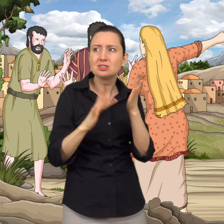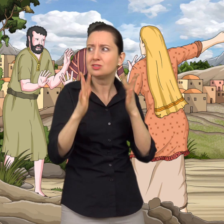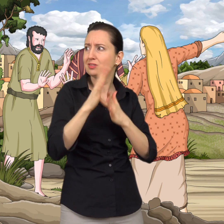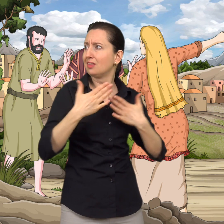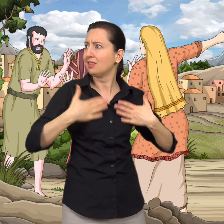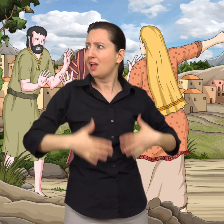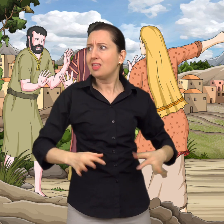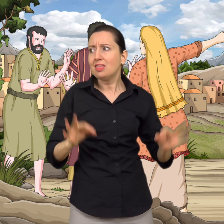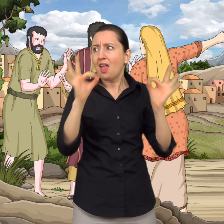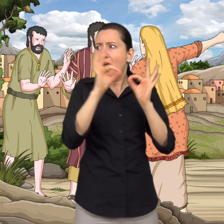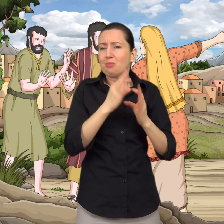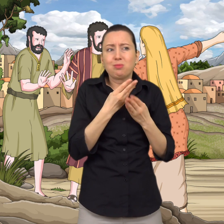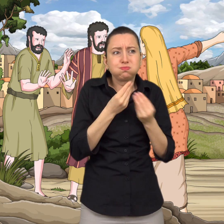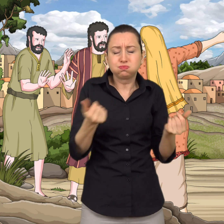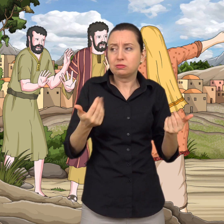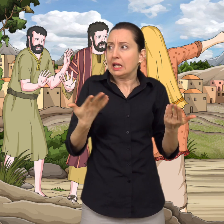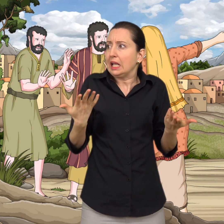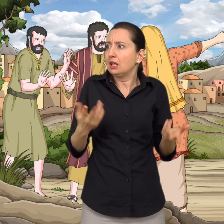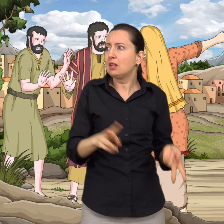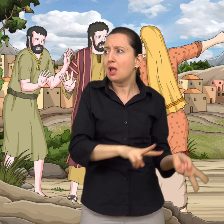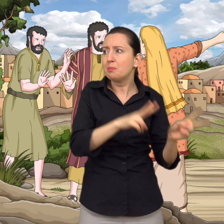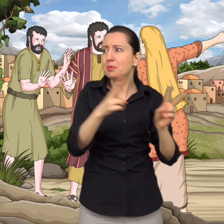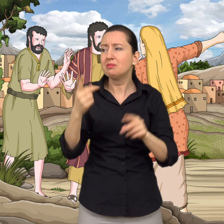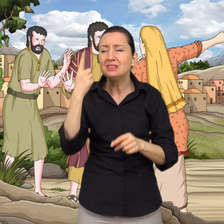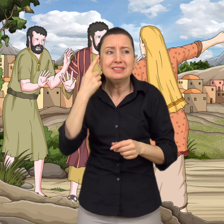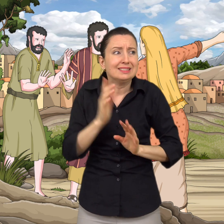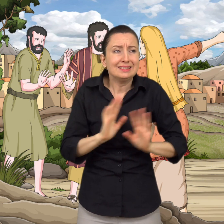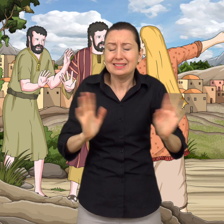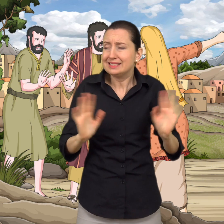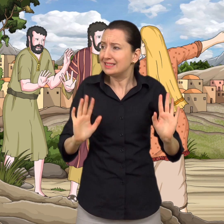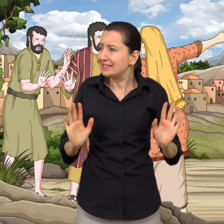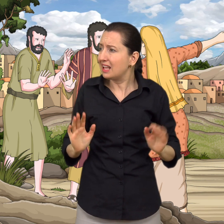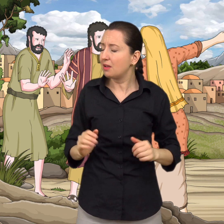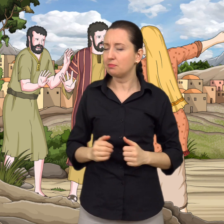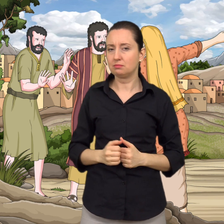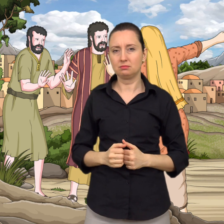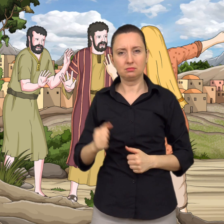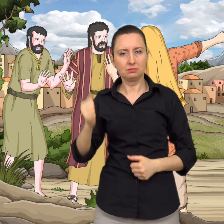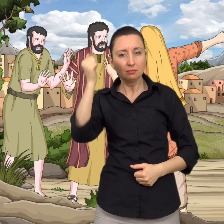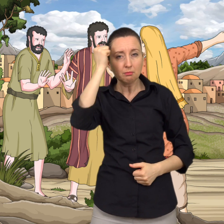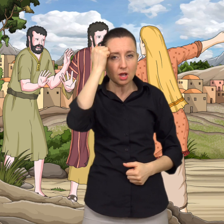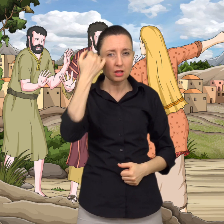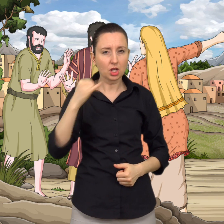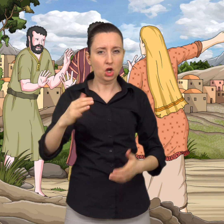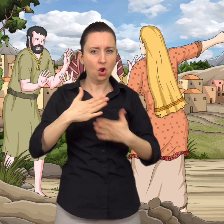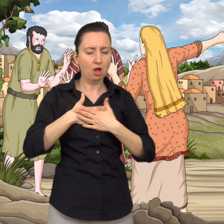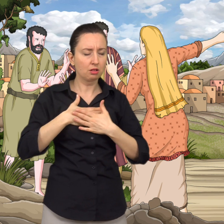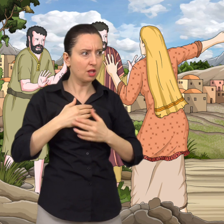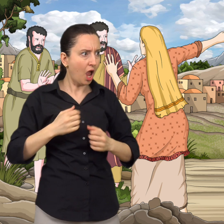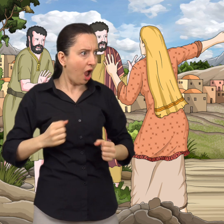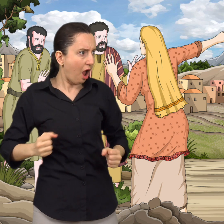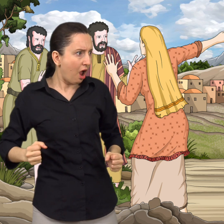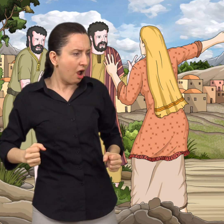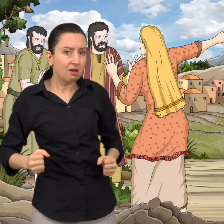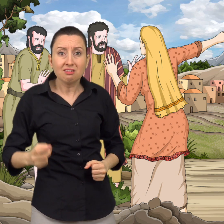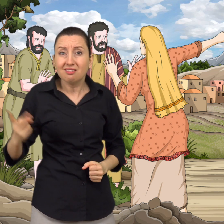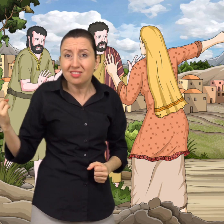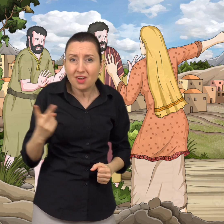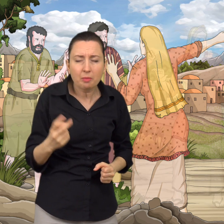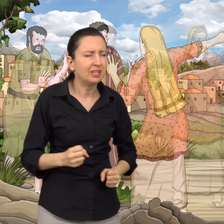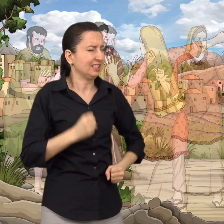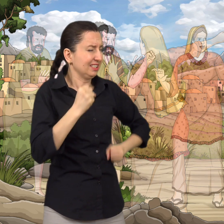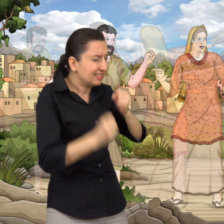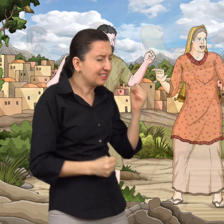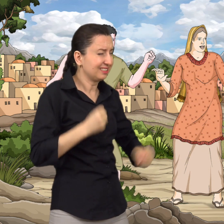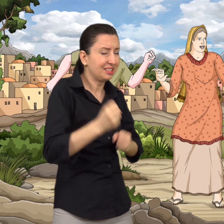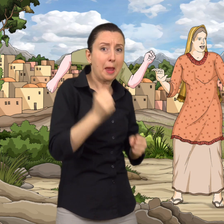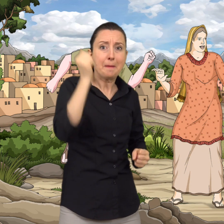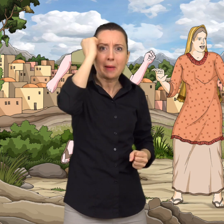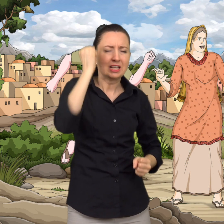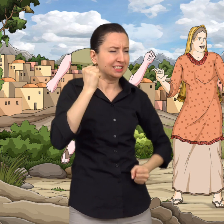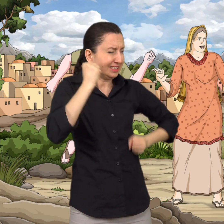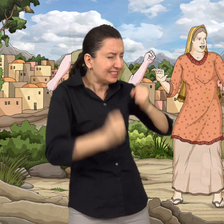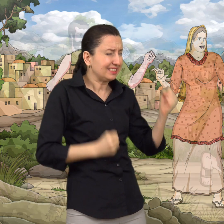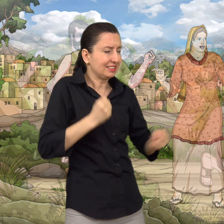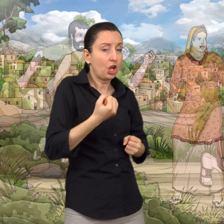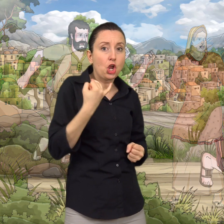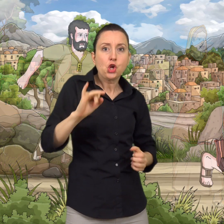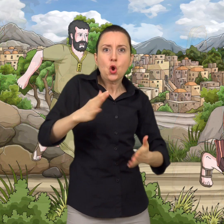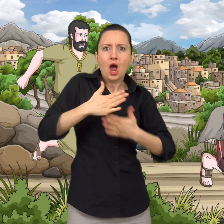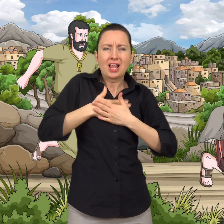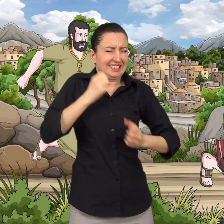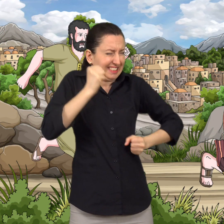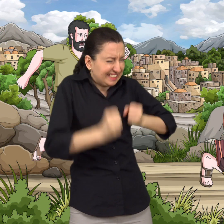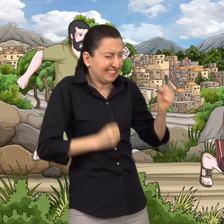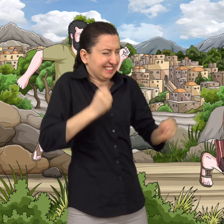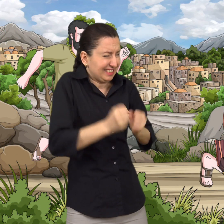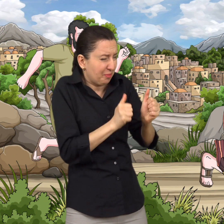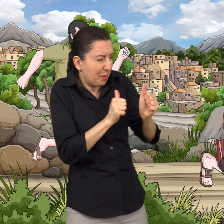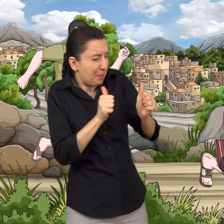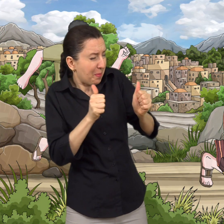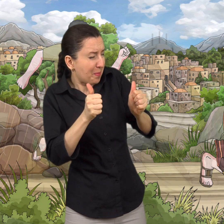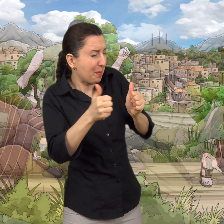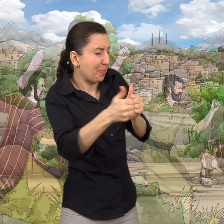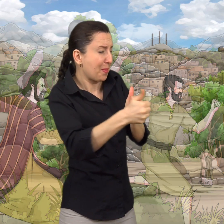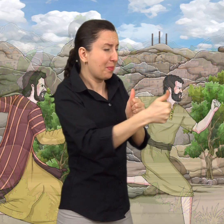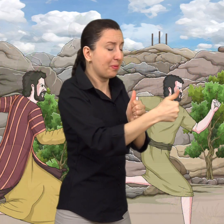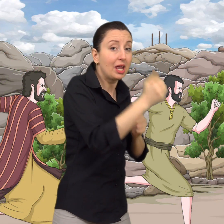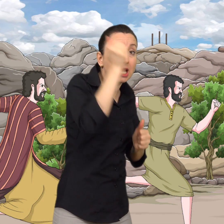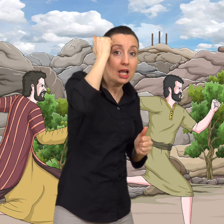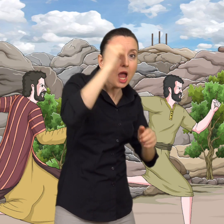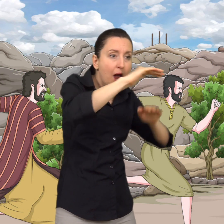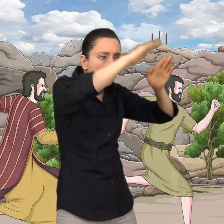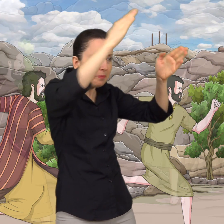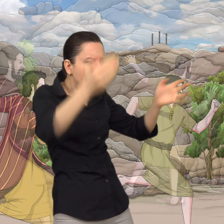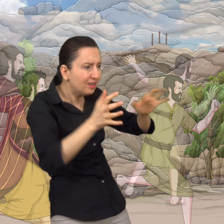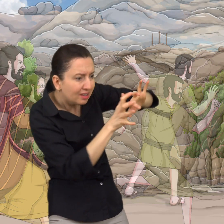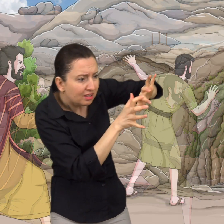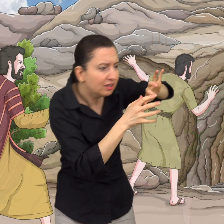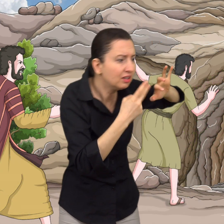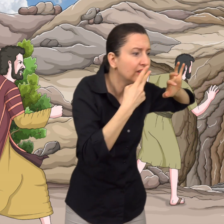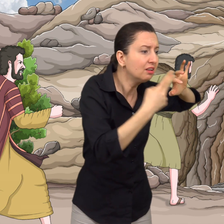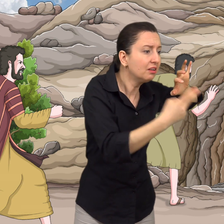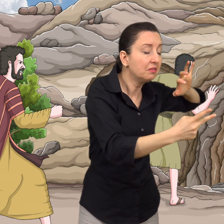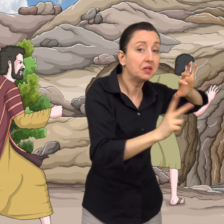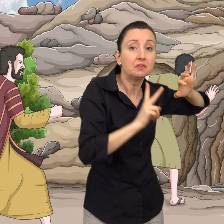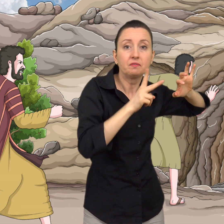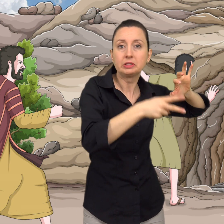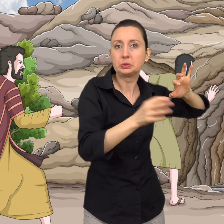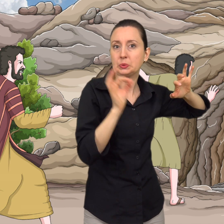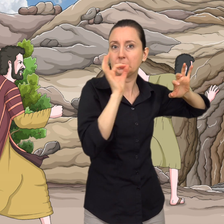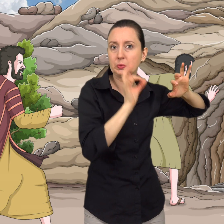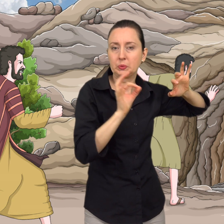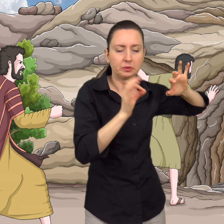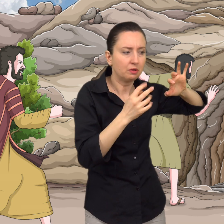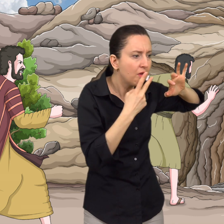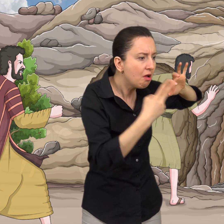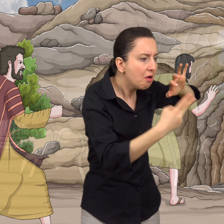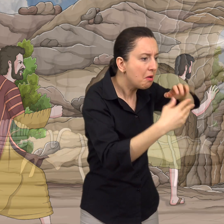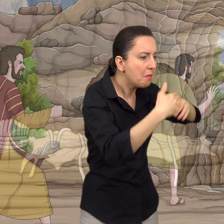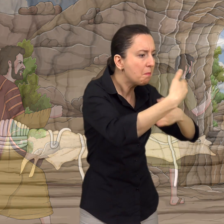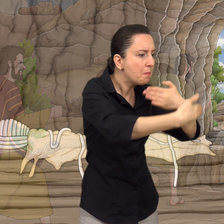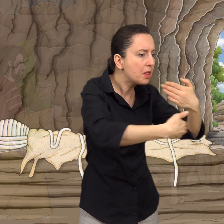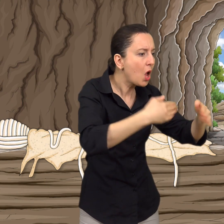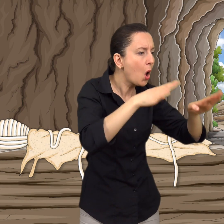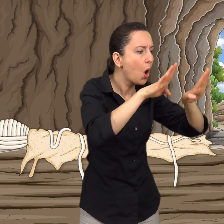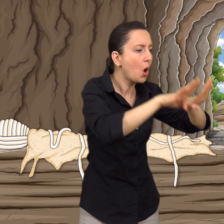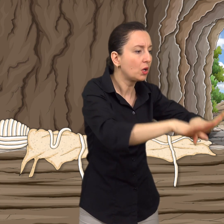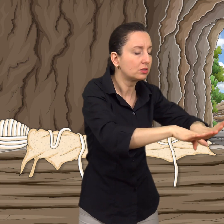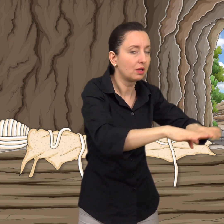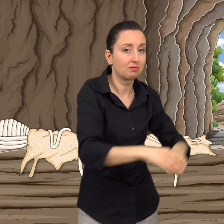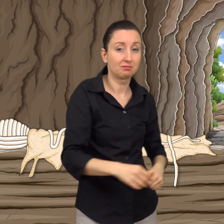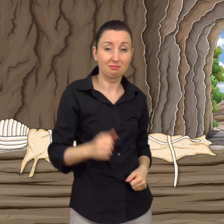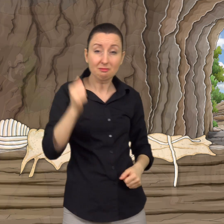“They have taken the Lord out of the tomb,” she said, “and we do not know where they have put Him!” Then Peter and the other disciple set out for the tomb. The two were running together, but the other disciple outran Peter and reached the tomb first.